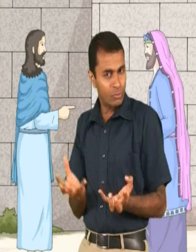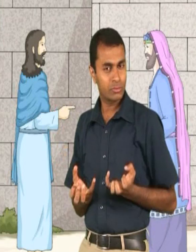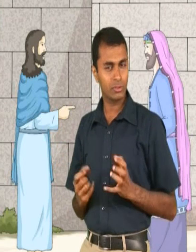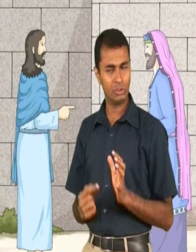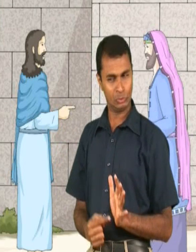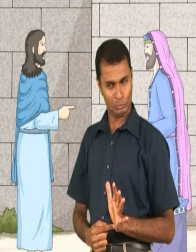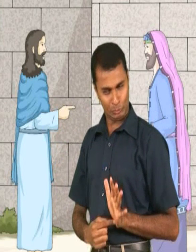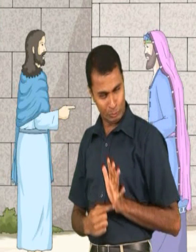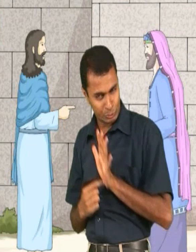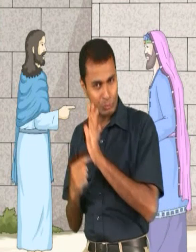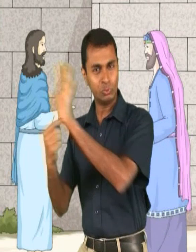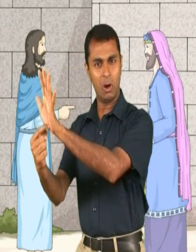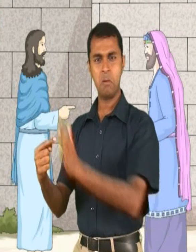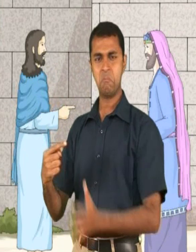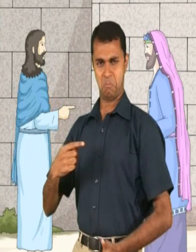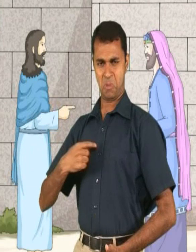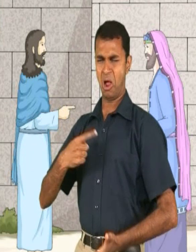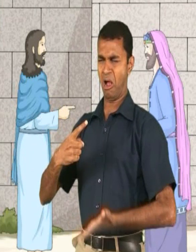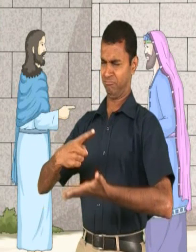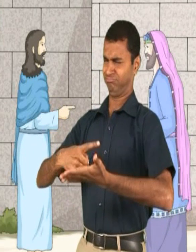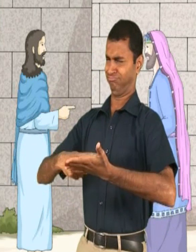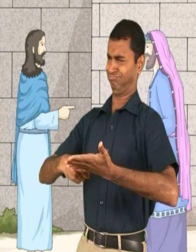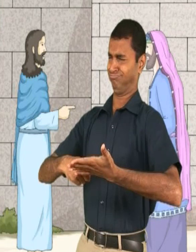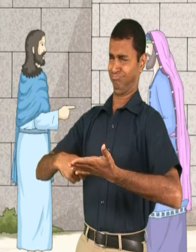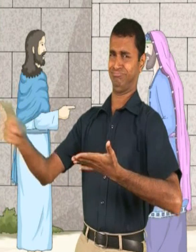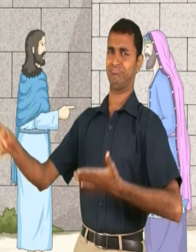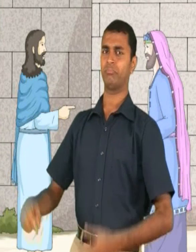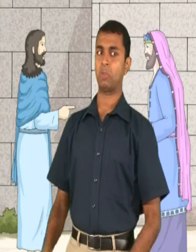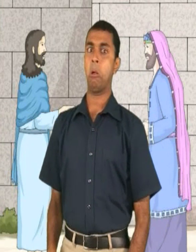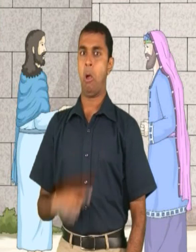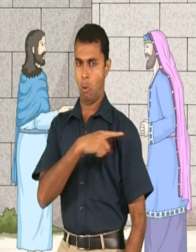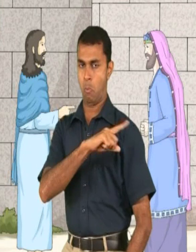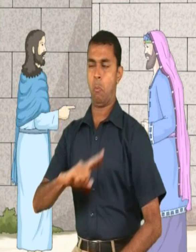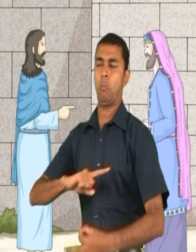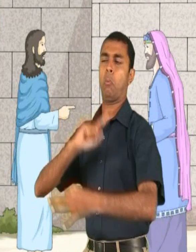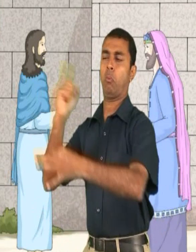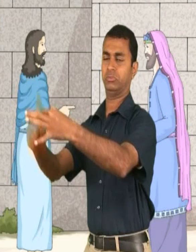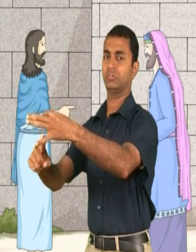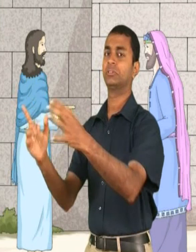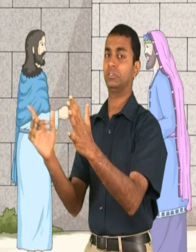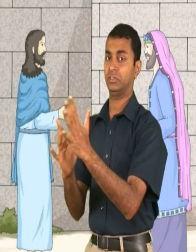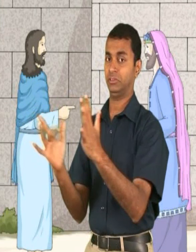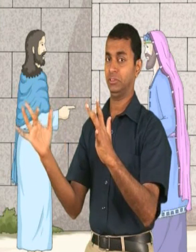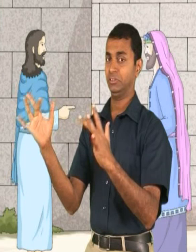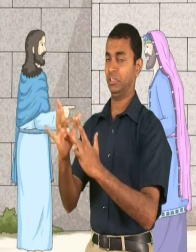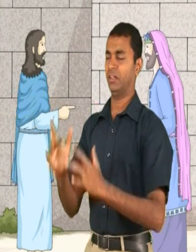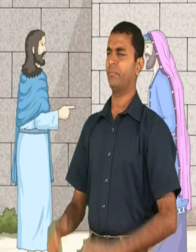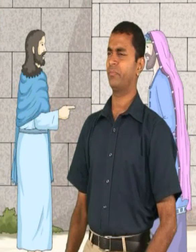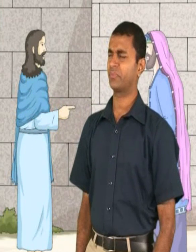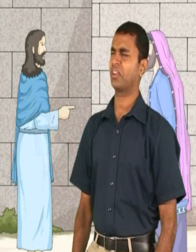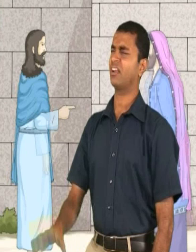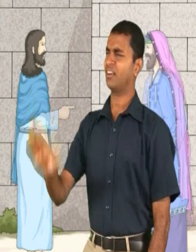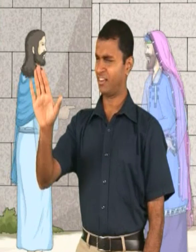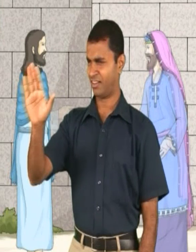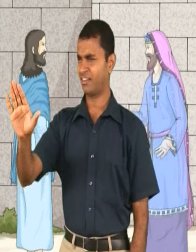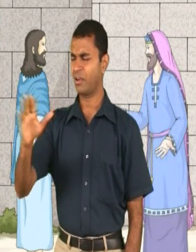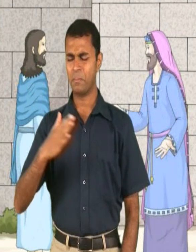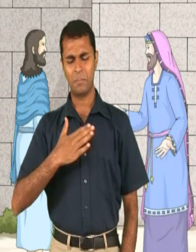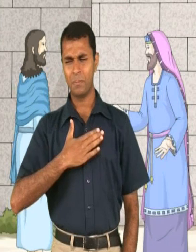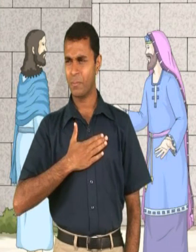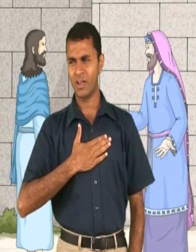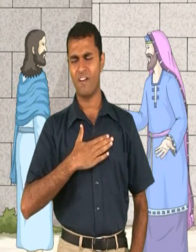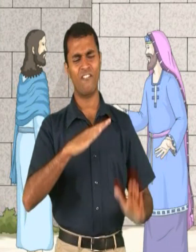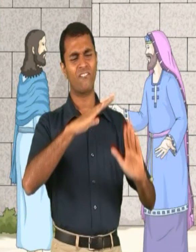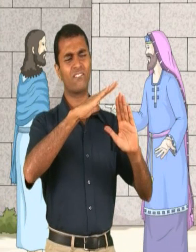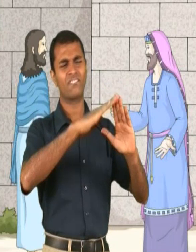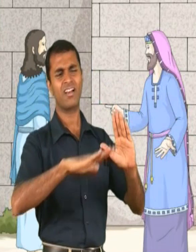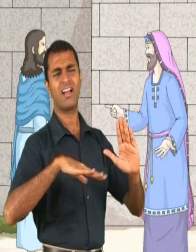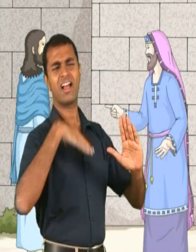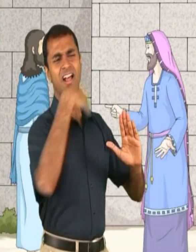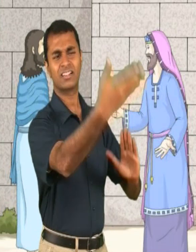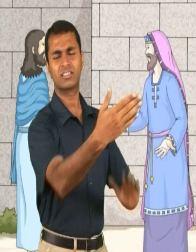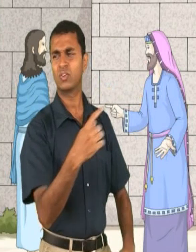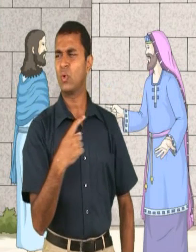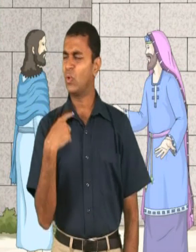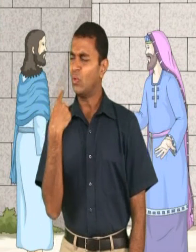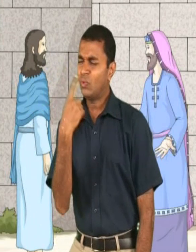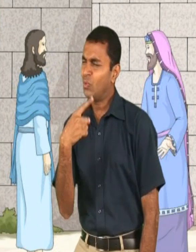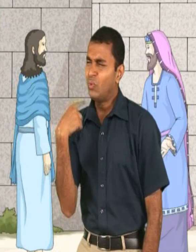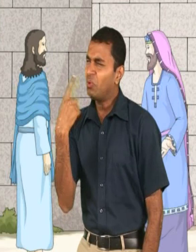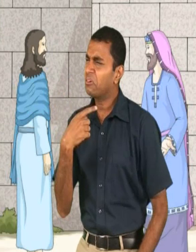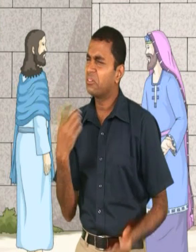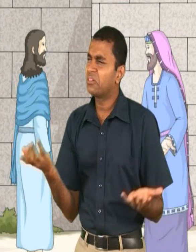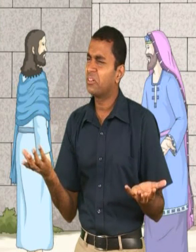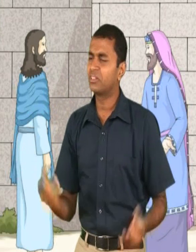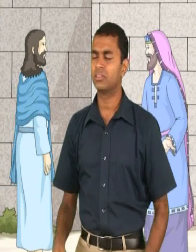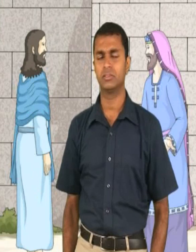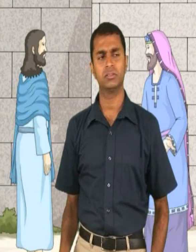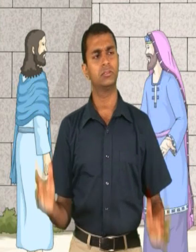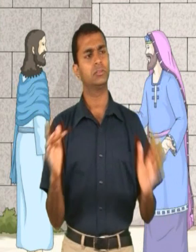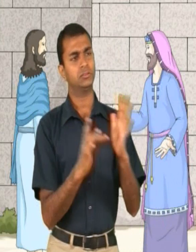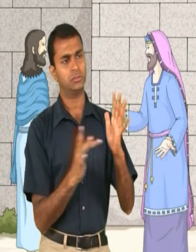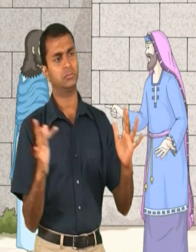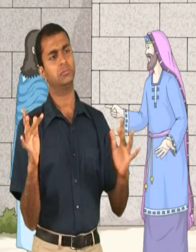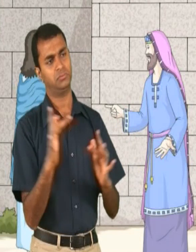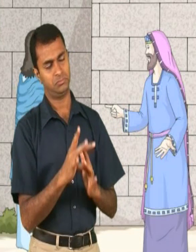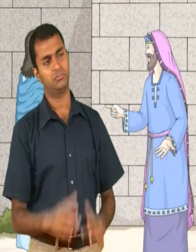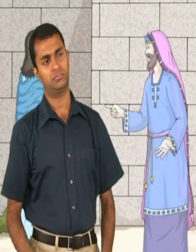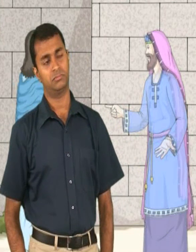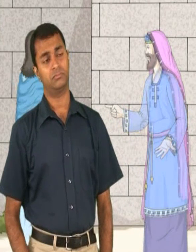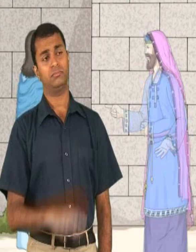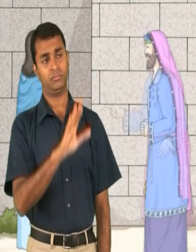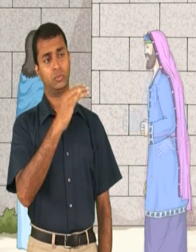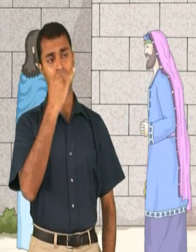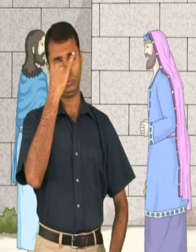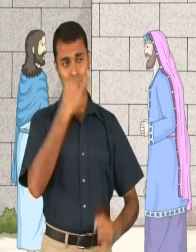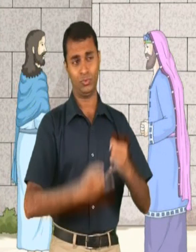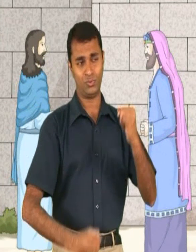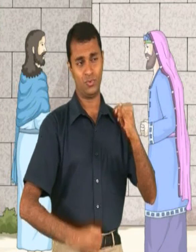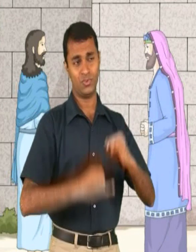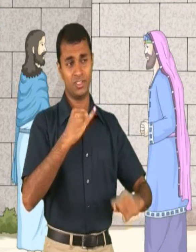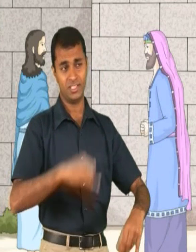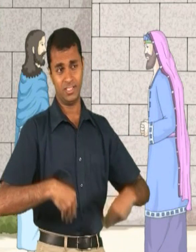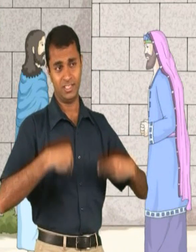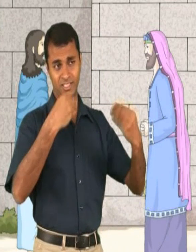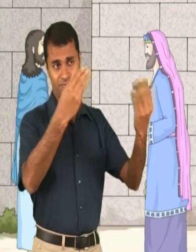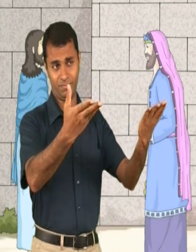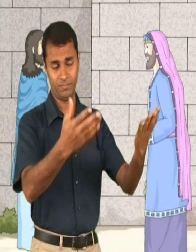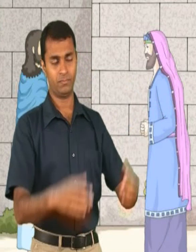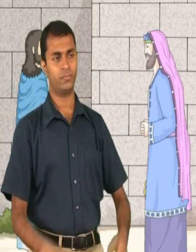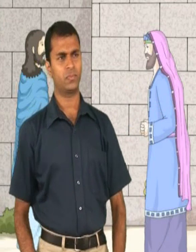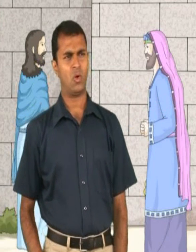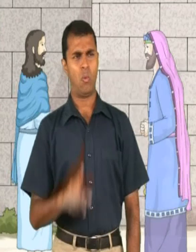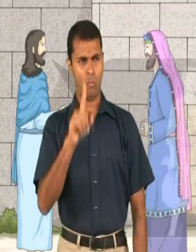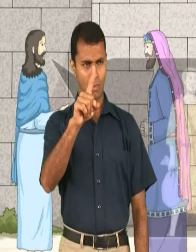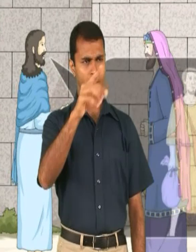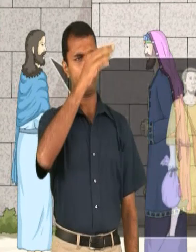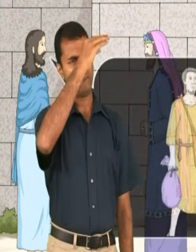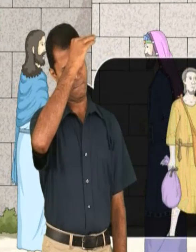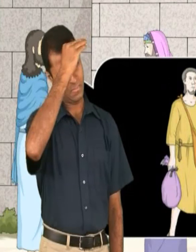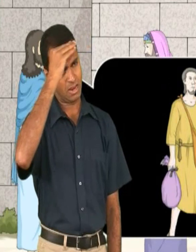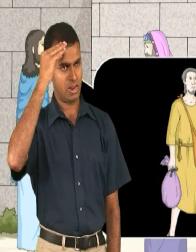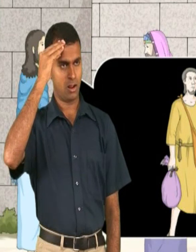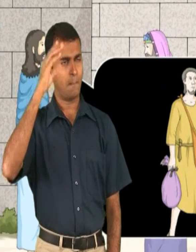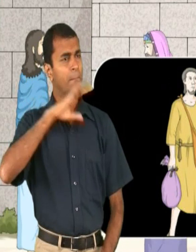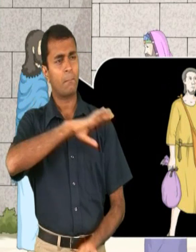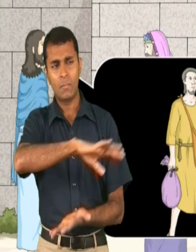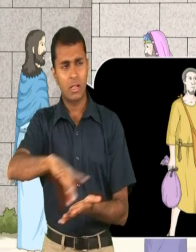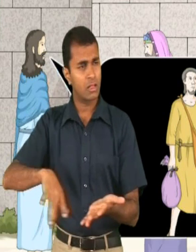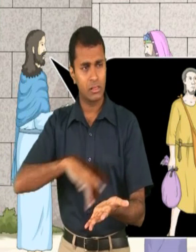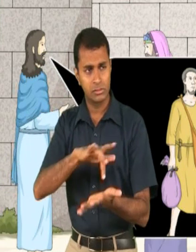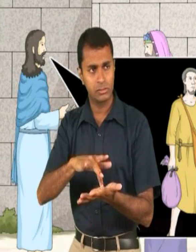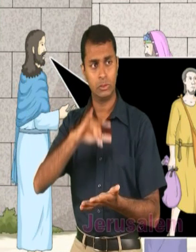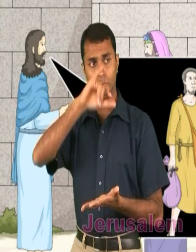But wanting to justify himself, he asked Jesus, “And who is my neighbor?”